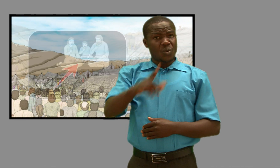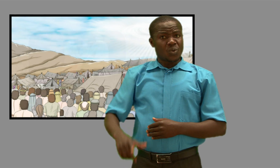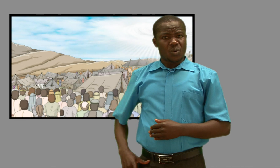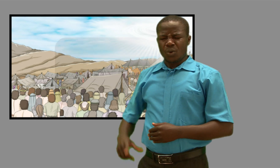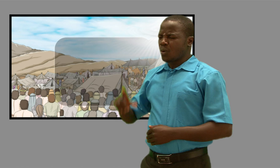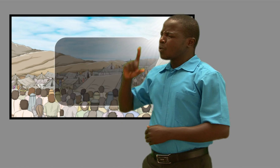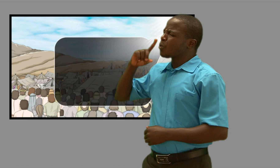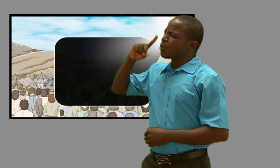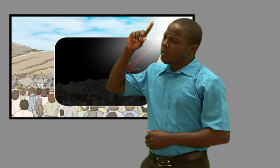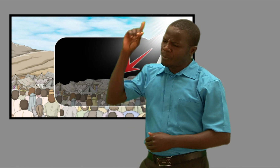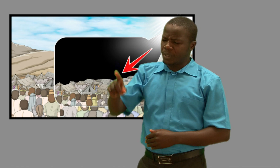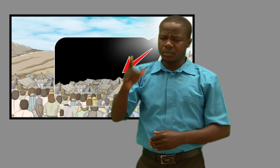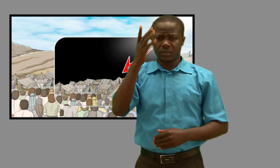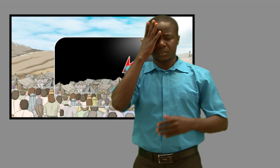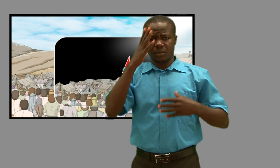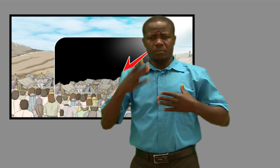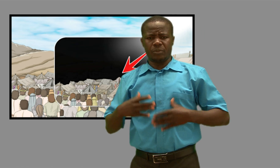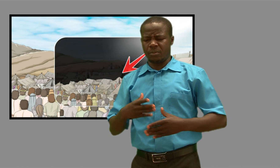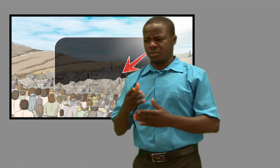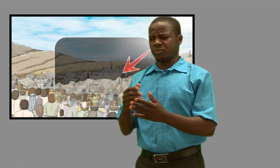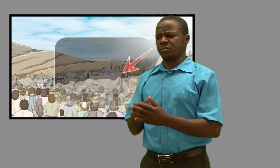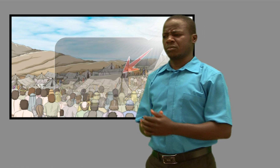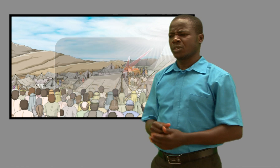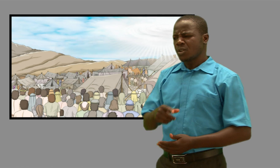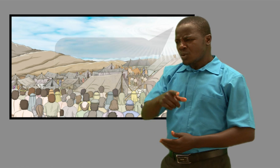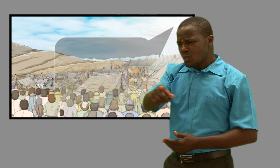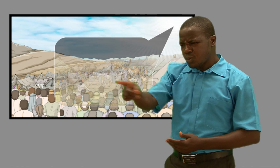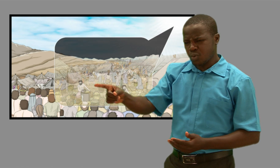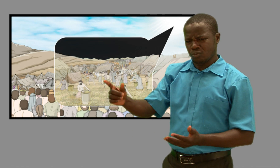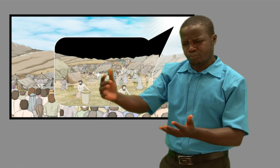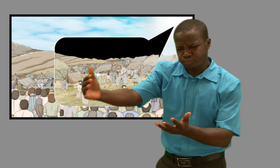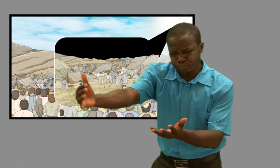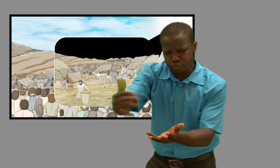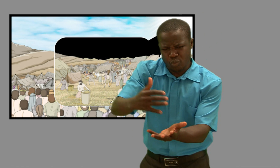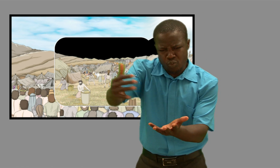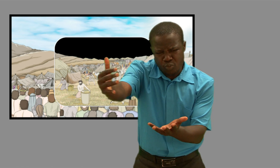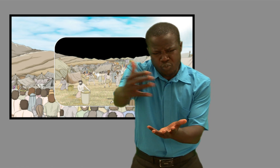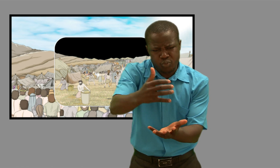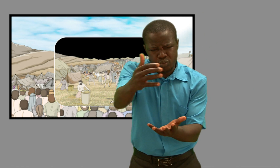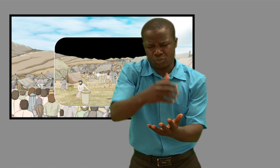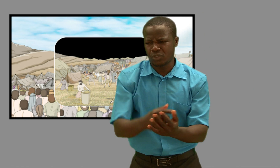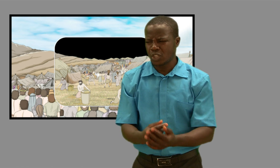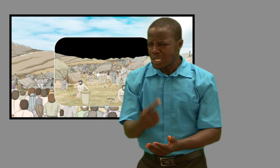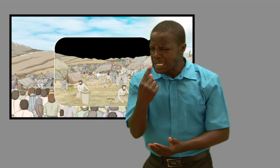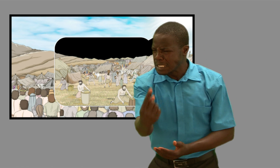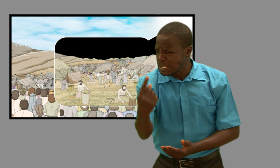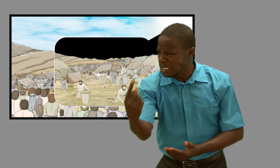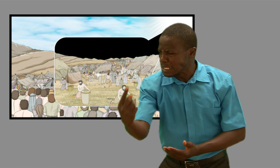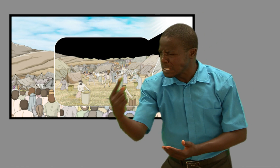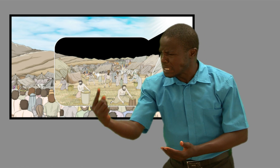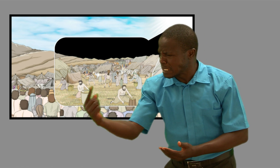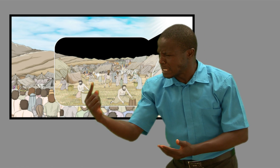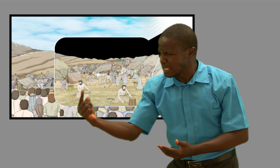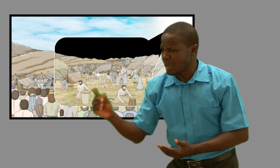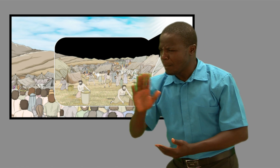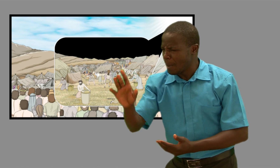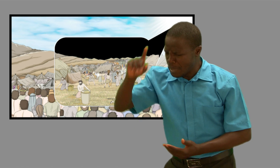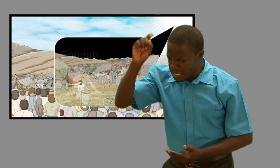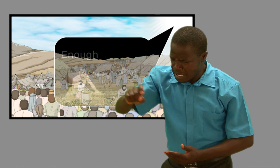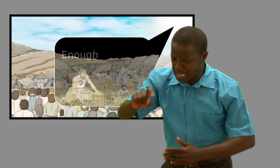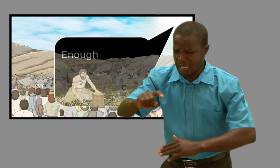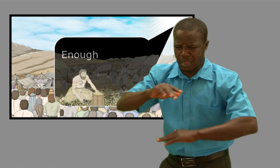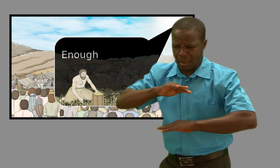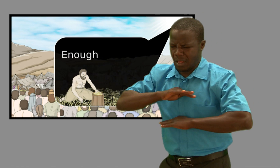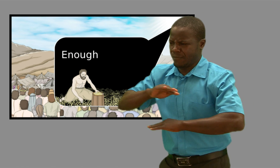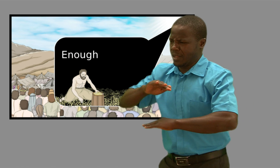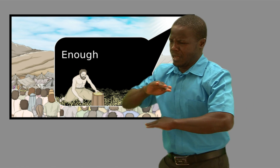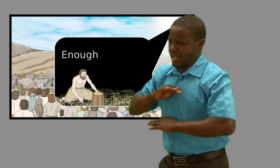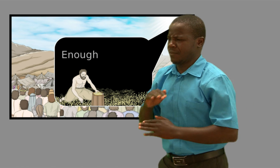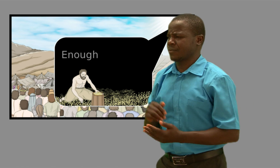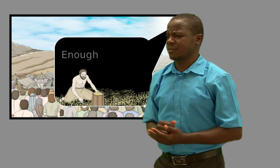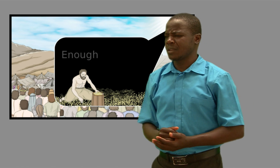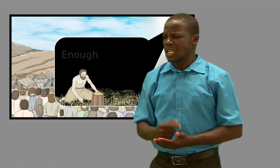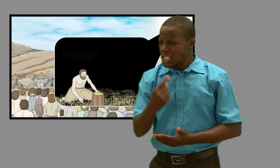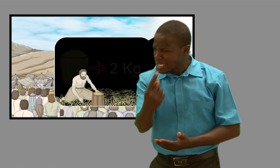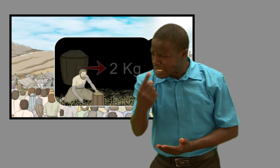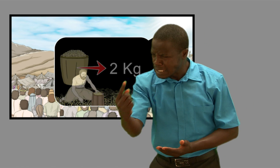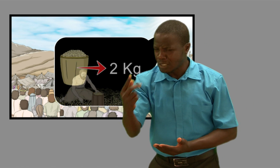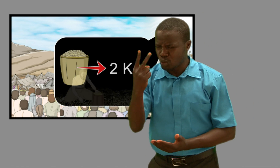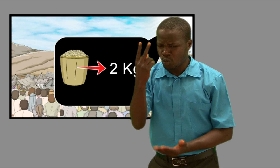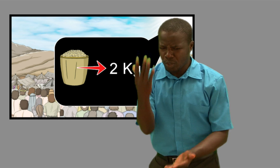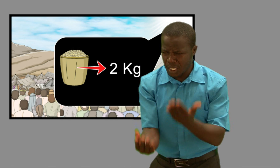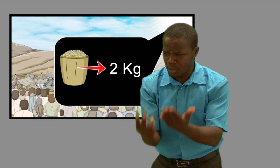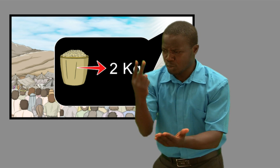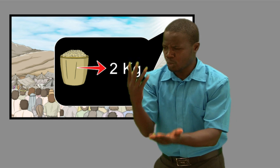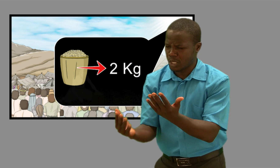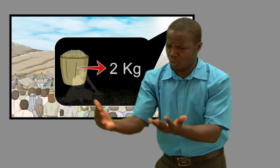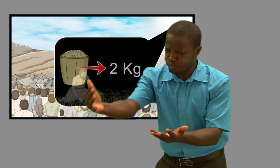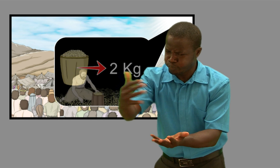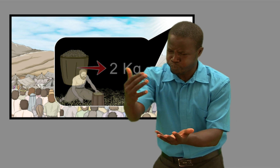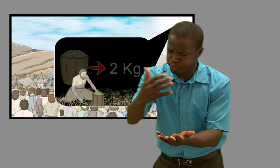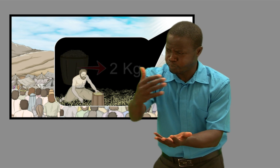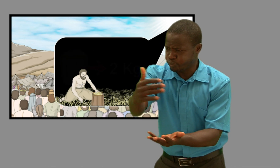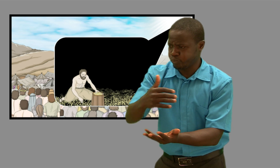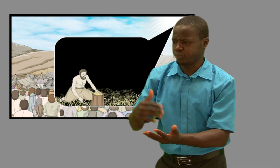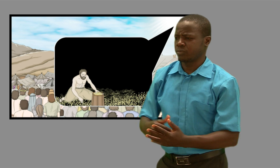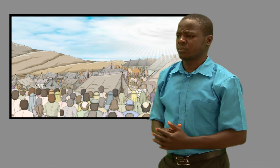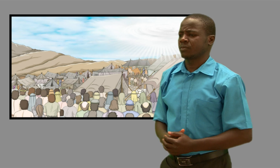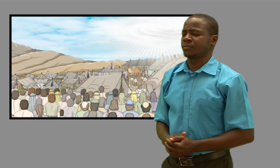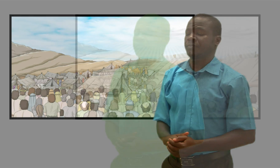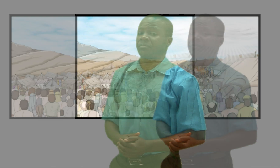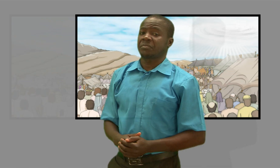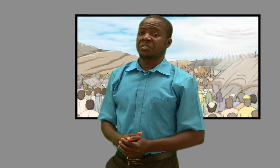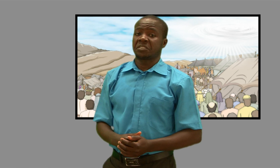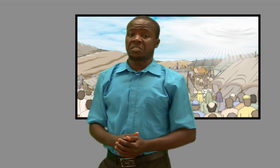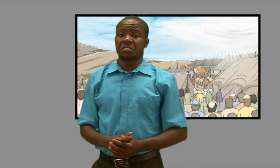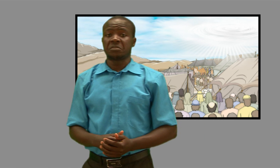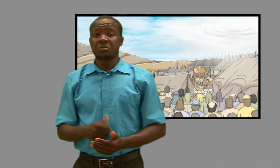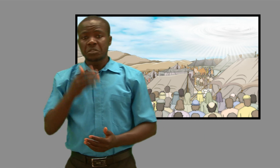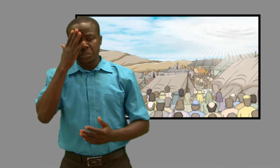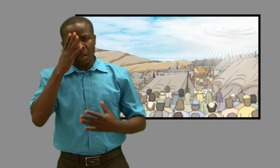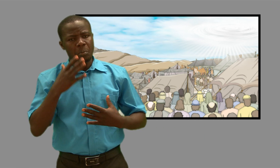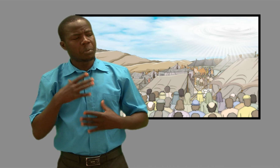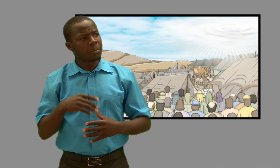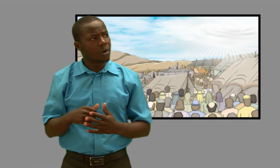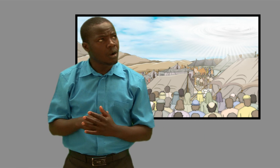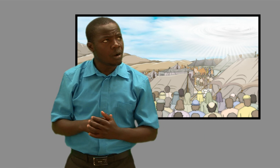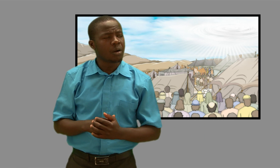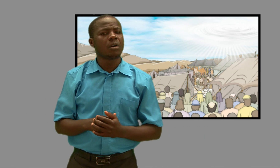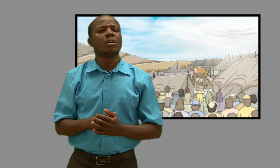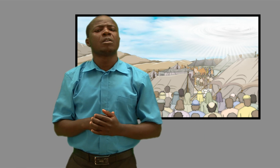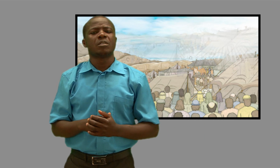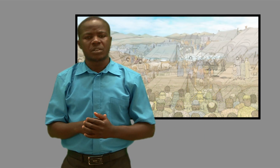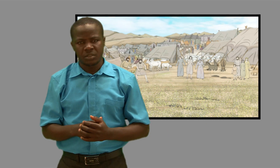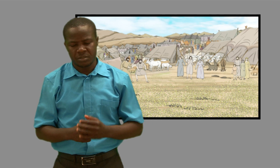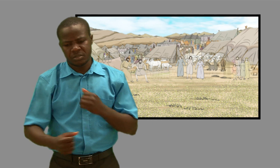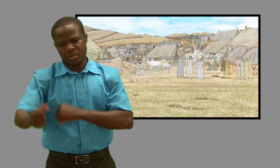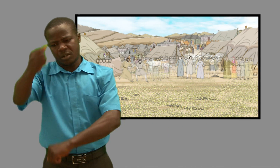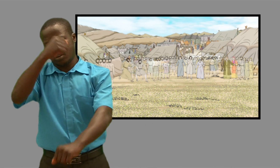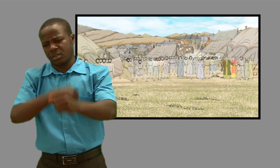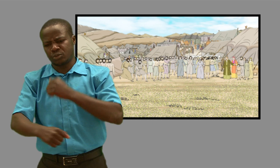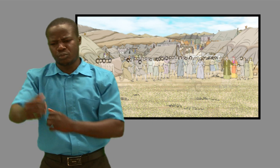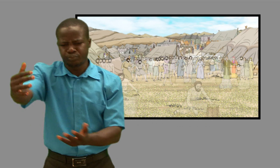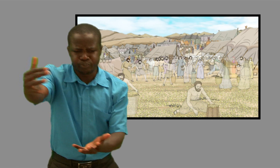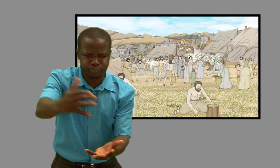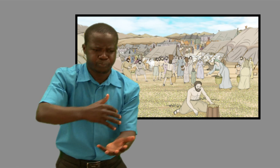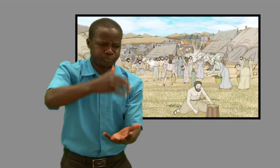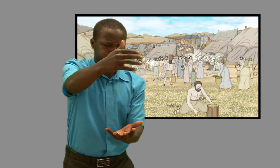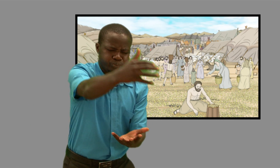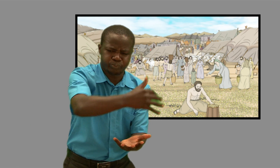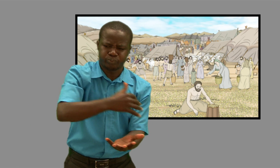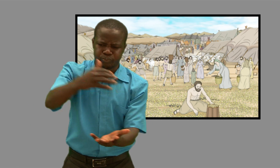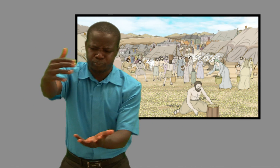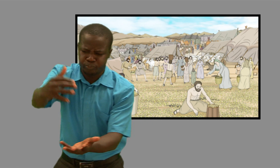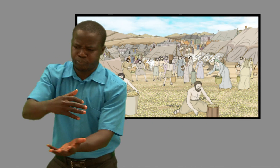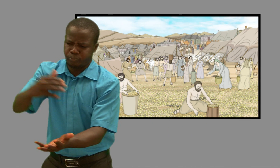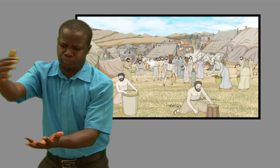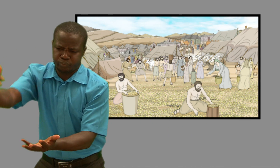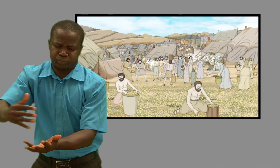You may take an omer for each person in your tent.’” So the Israelites did this. Some gathered more, and some less.